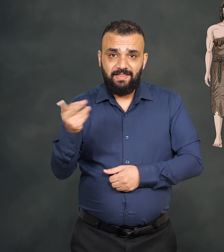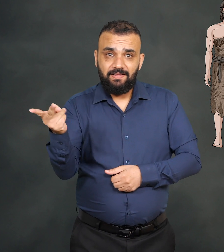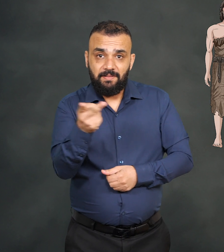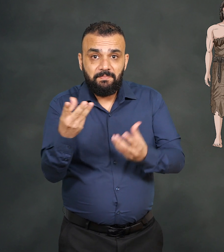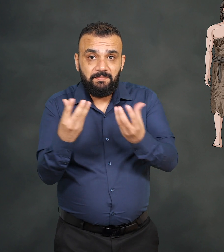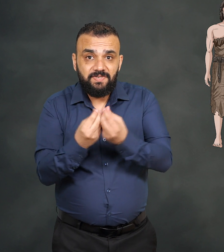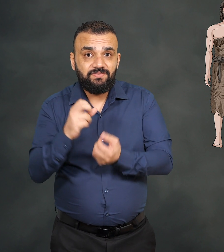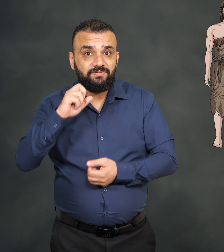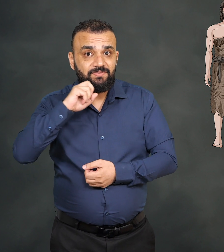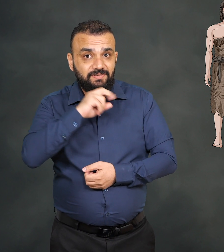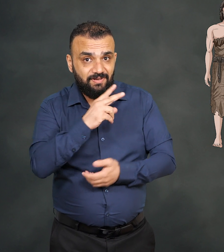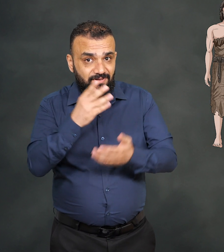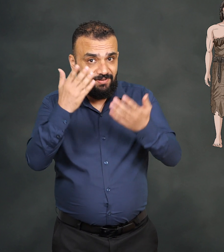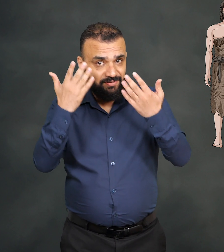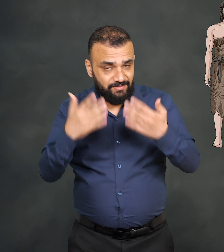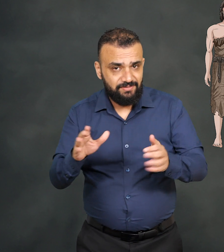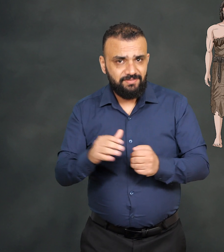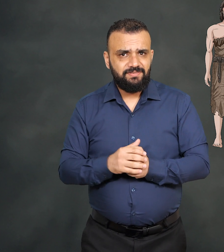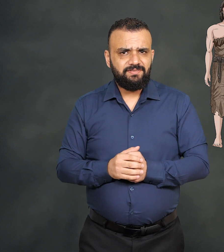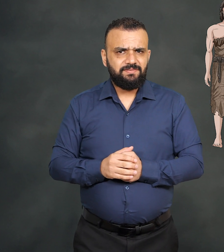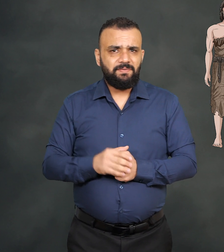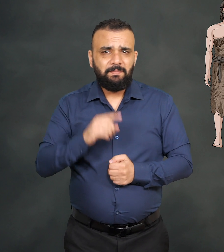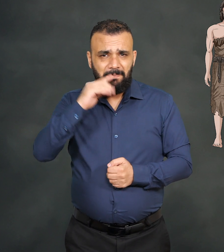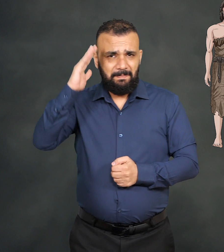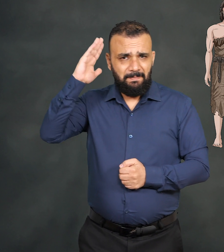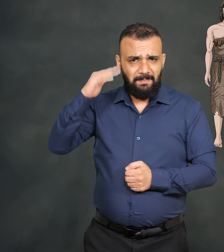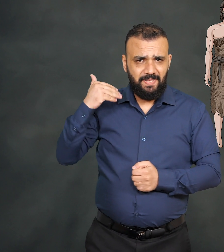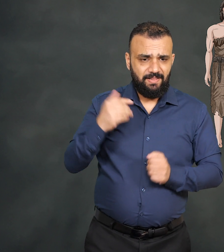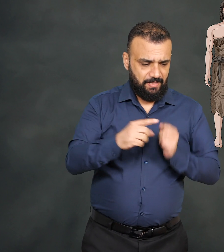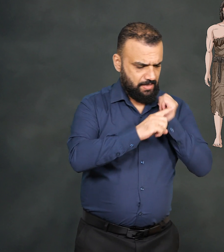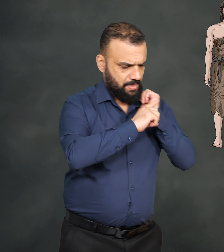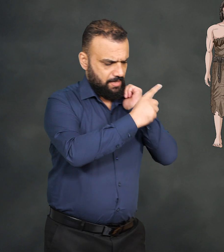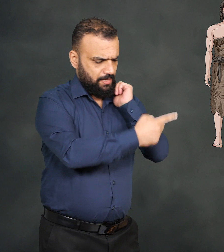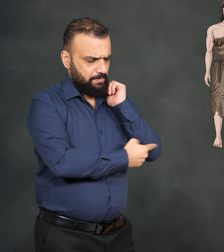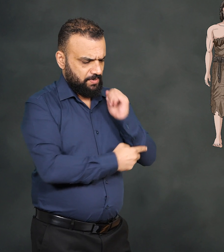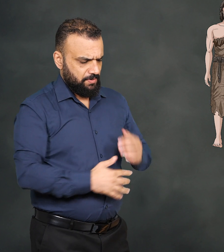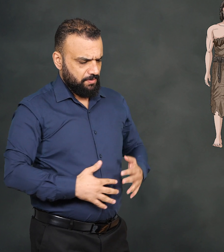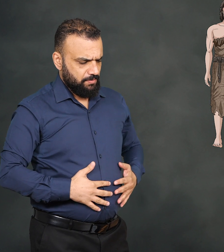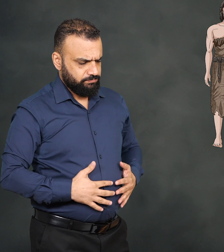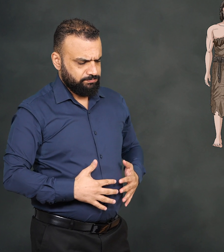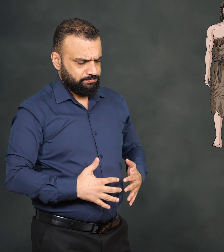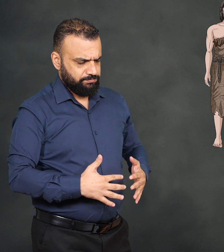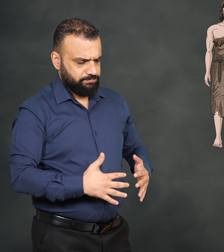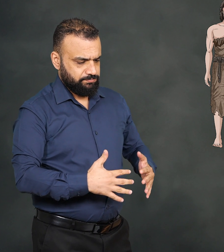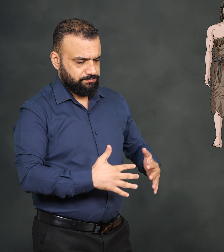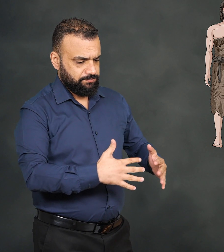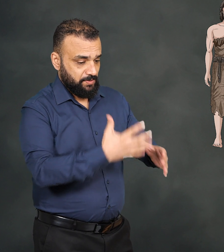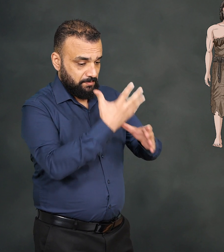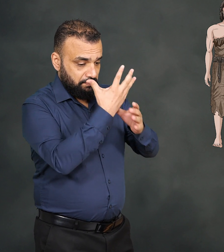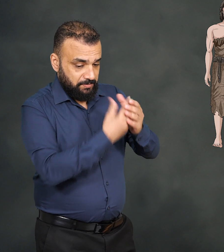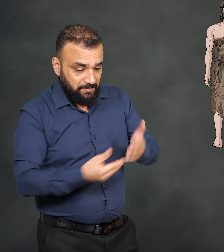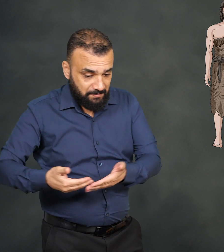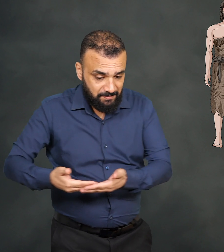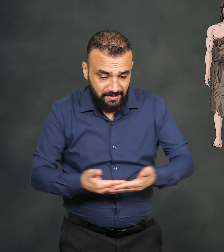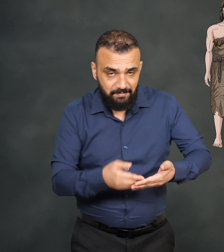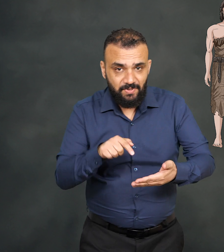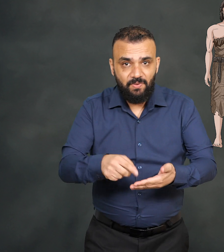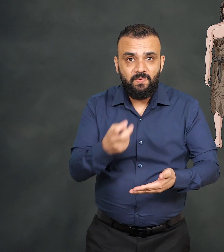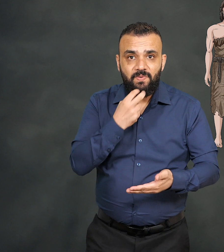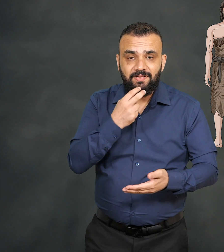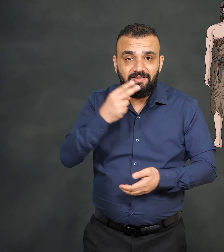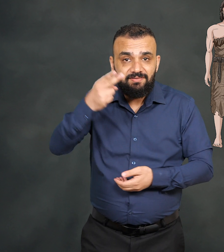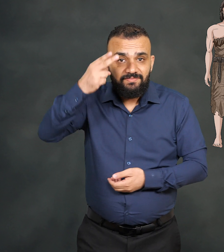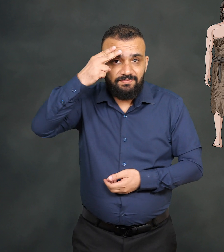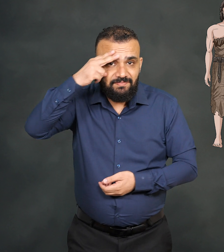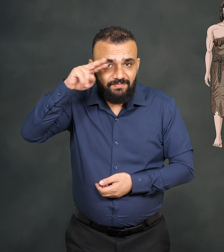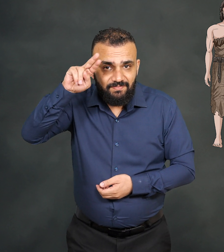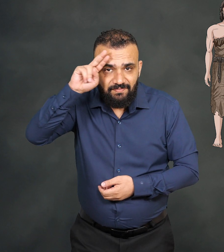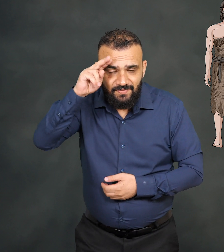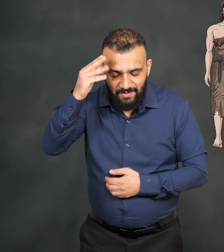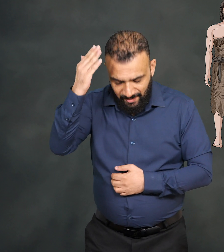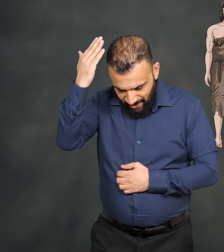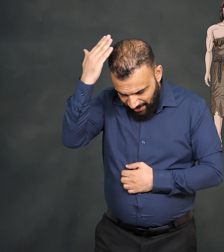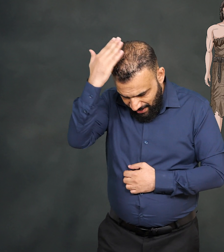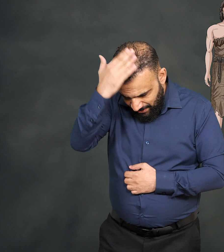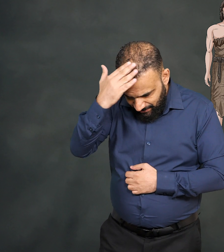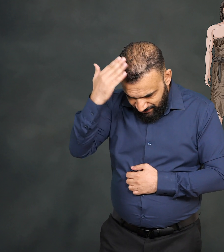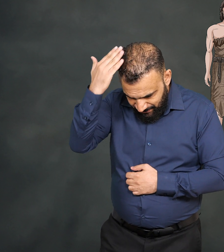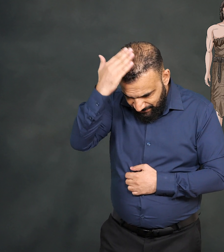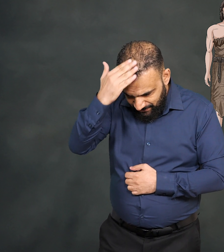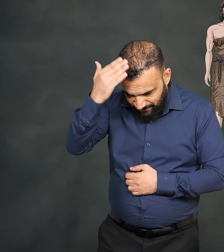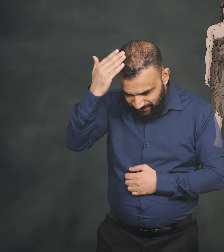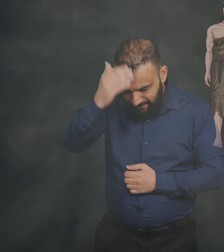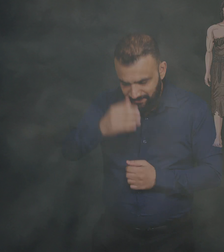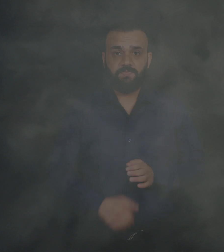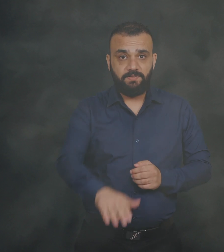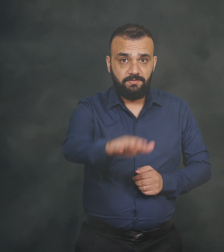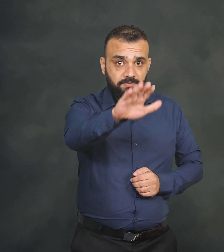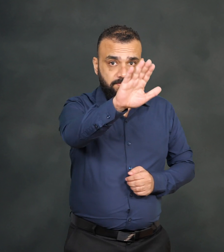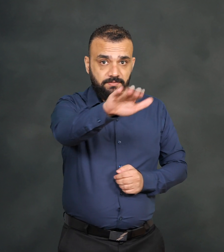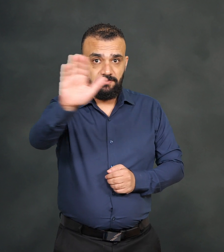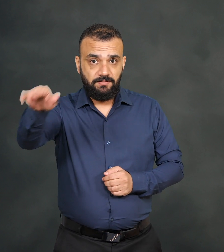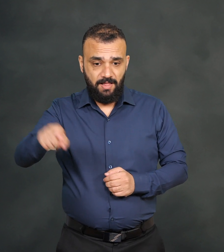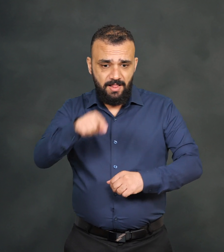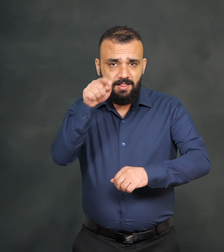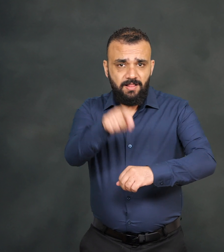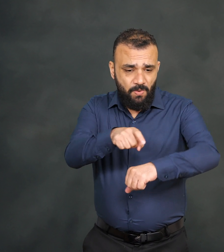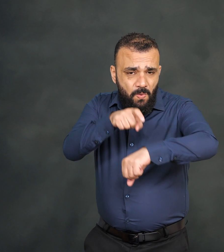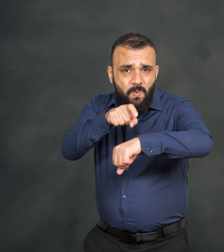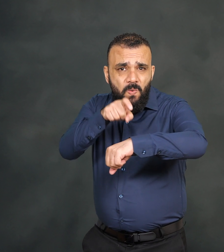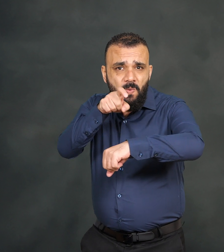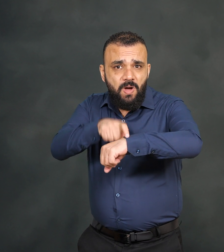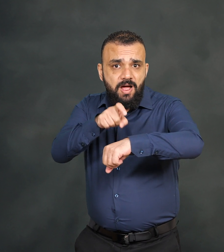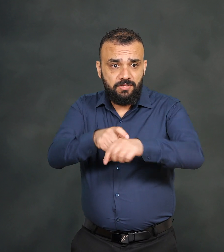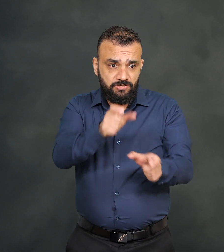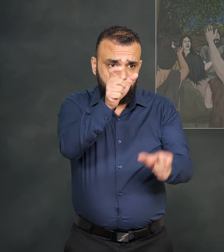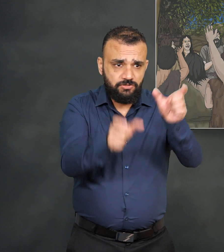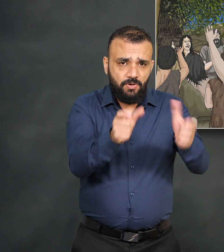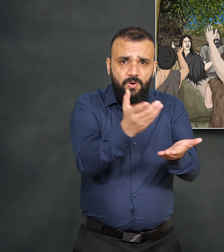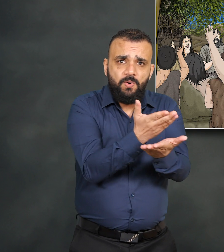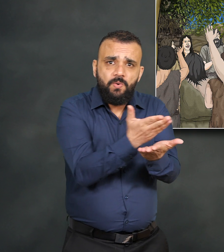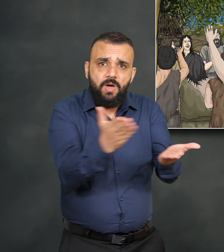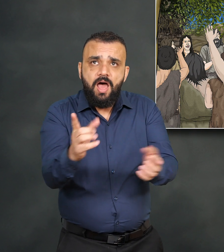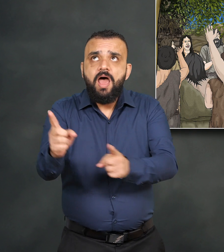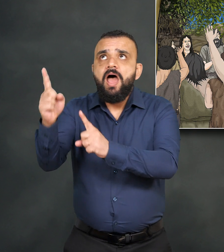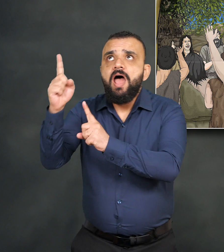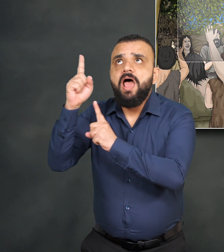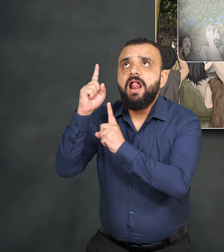And to Seth also a son was born, and he called him Enosh.